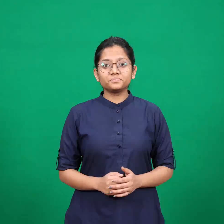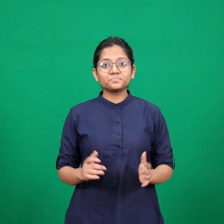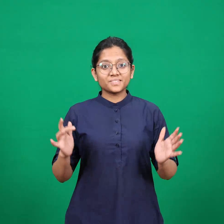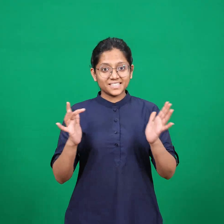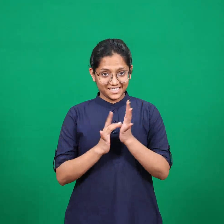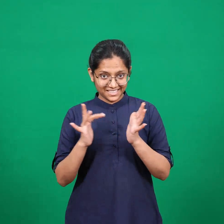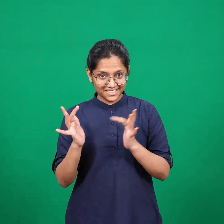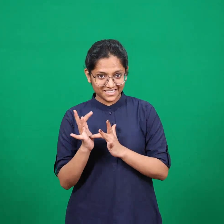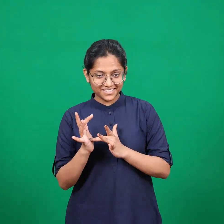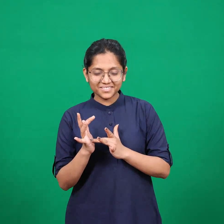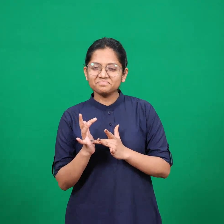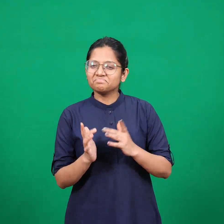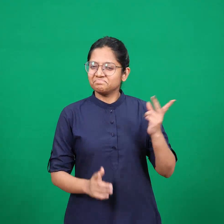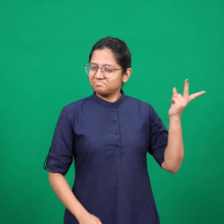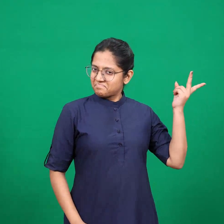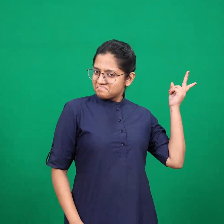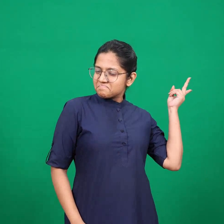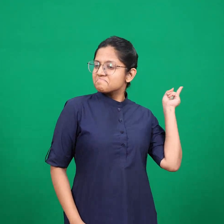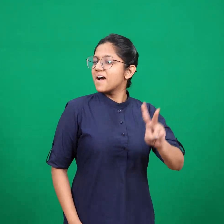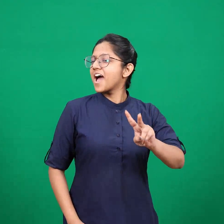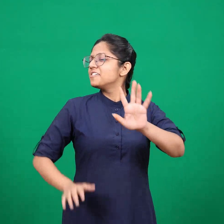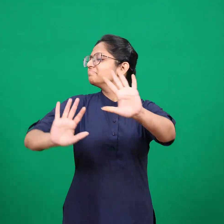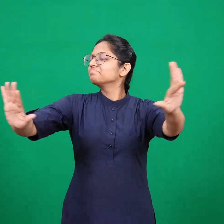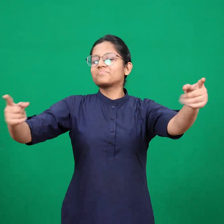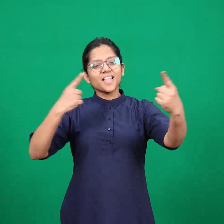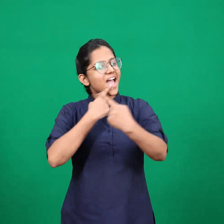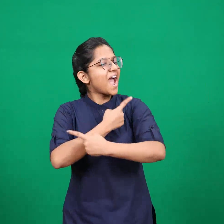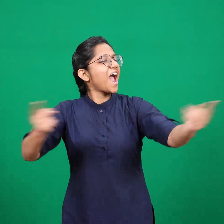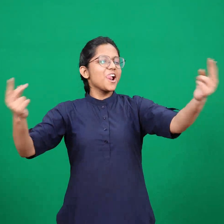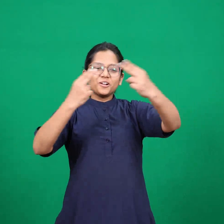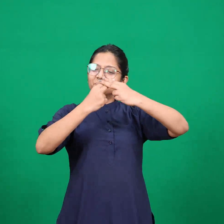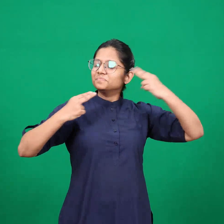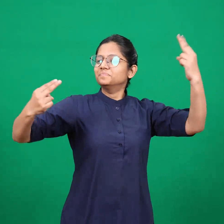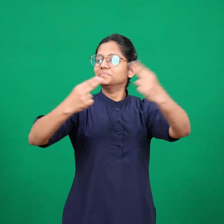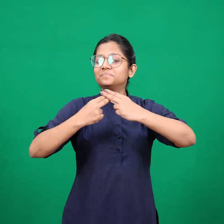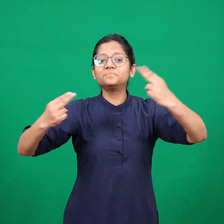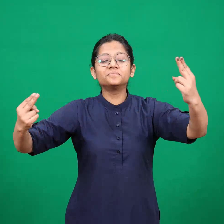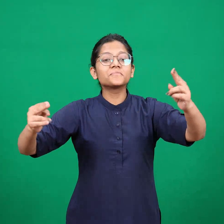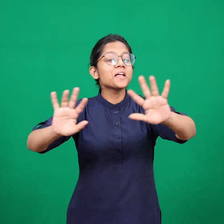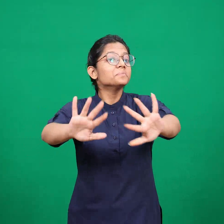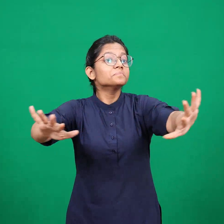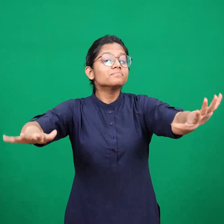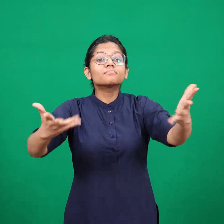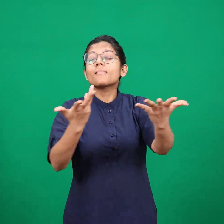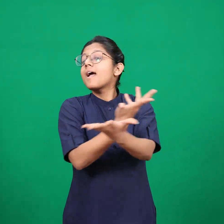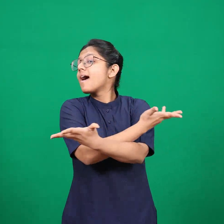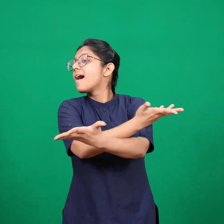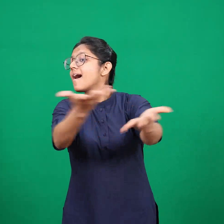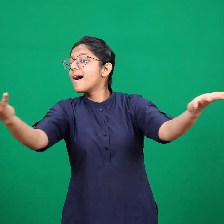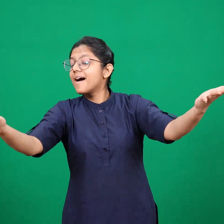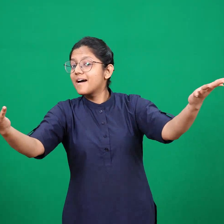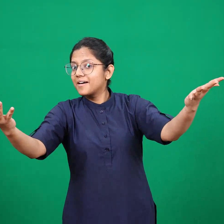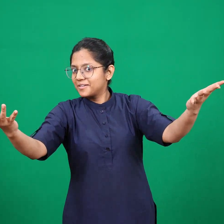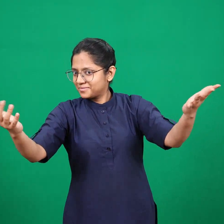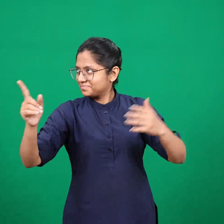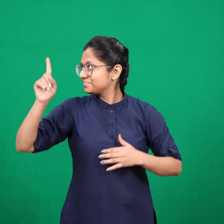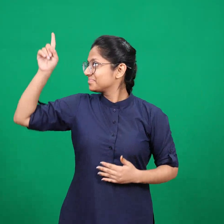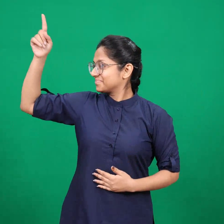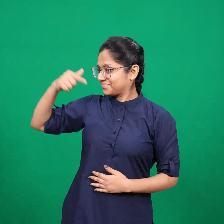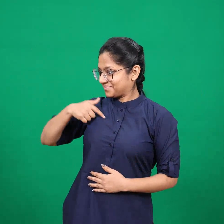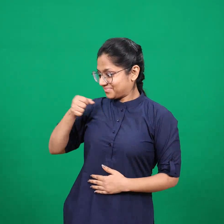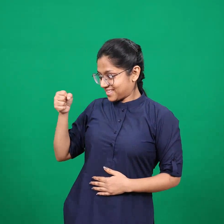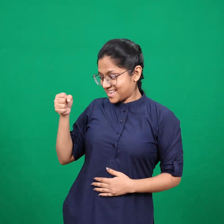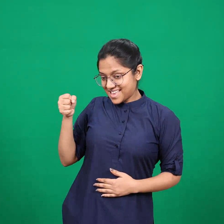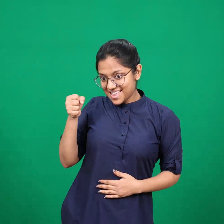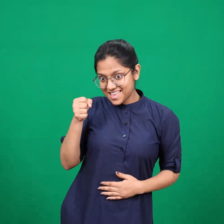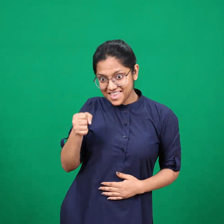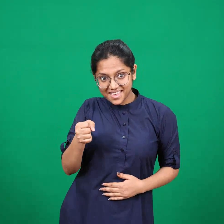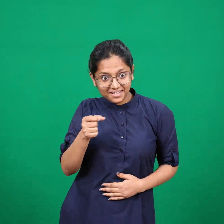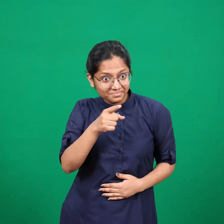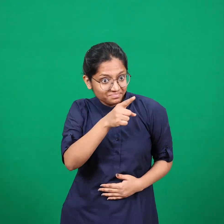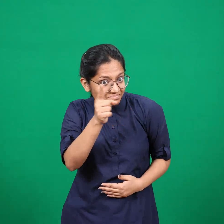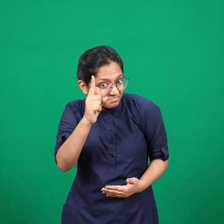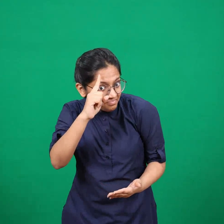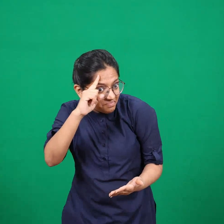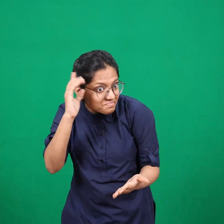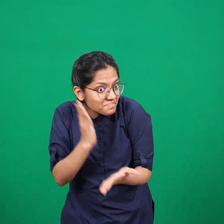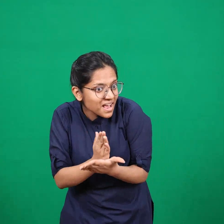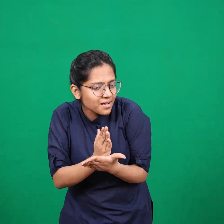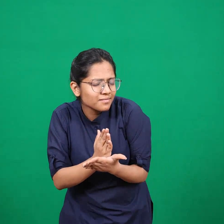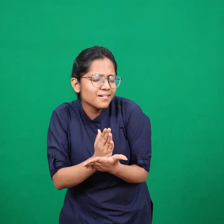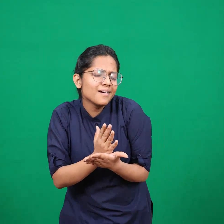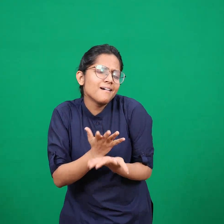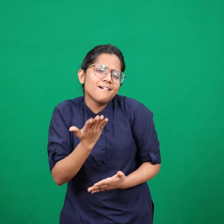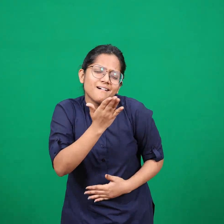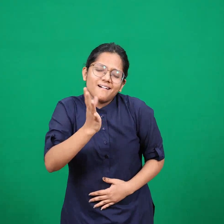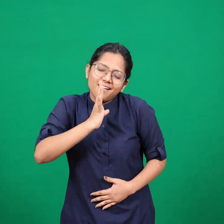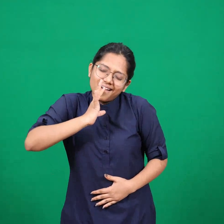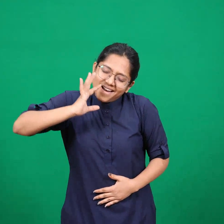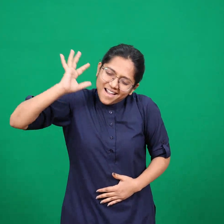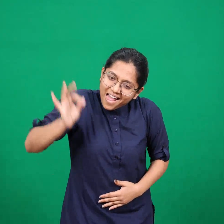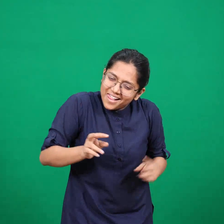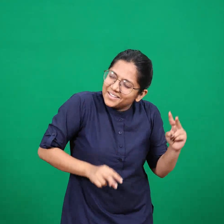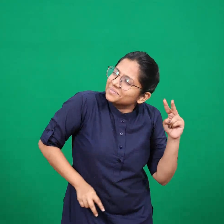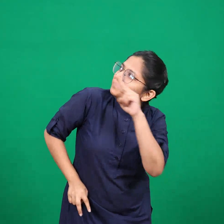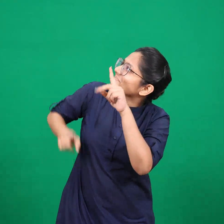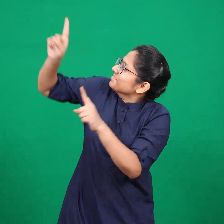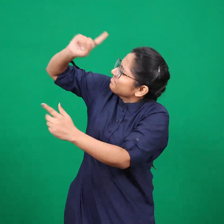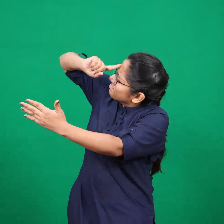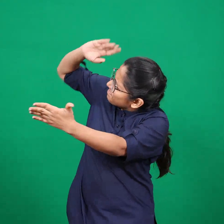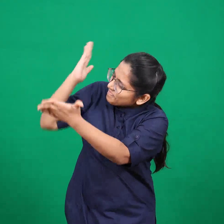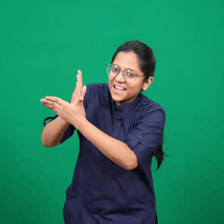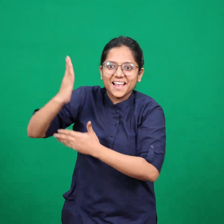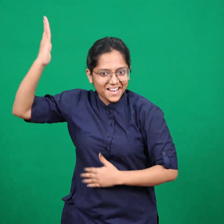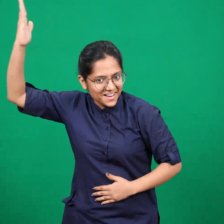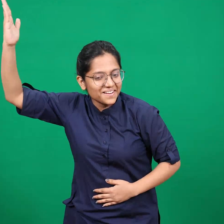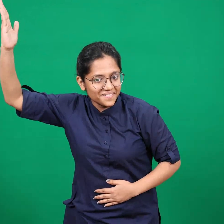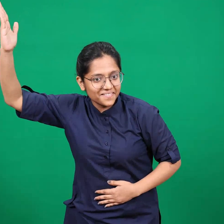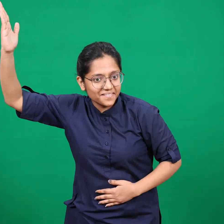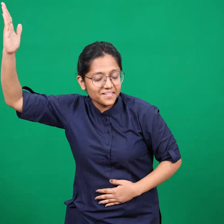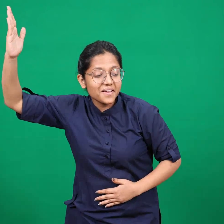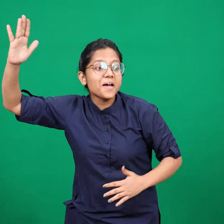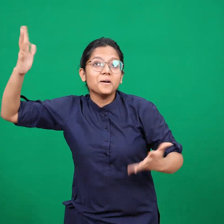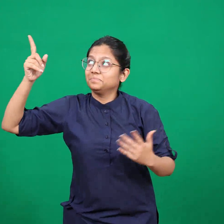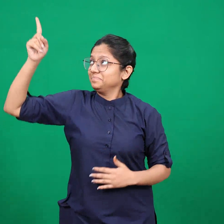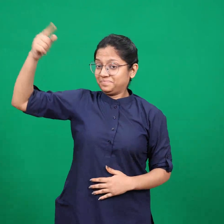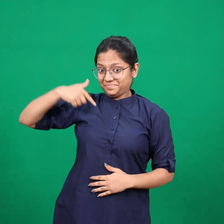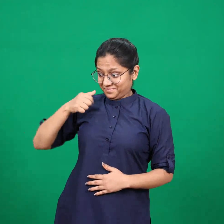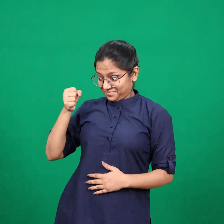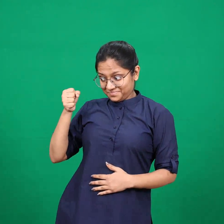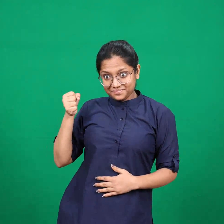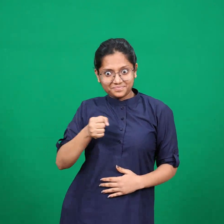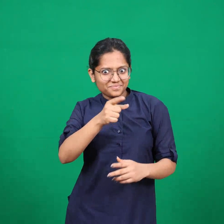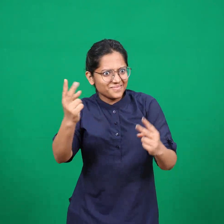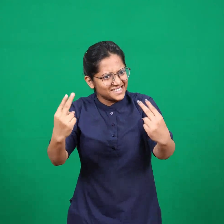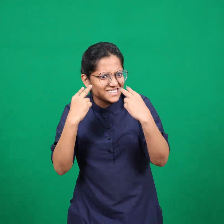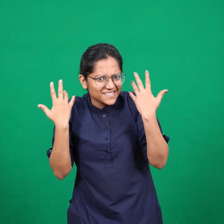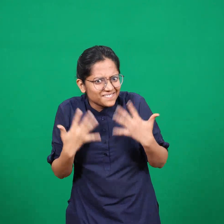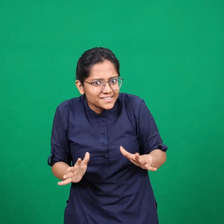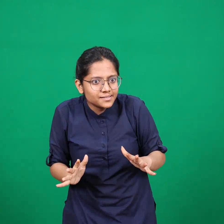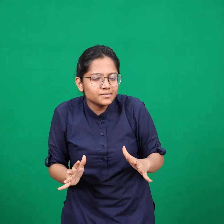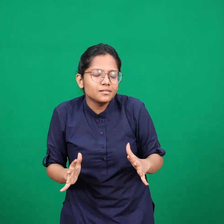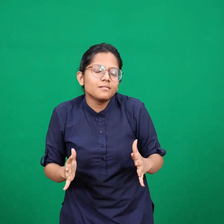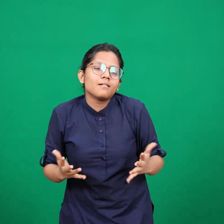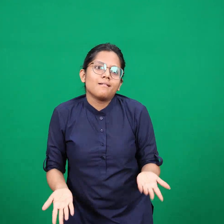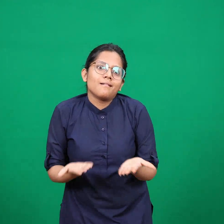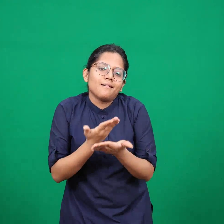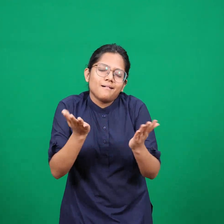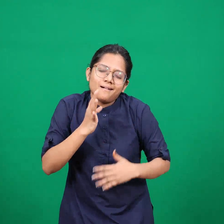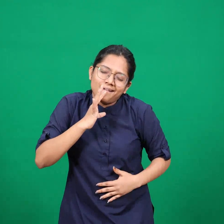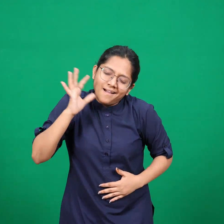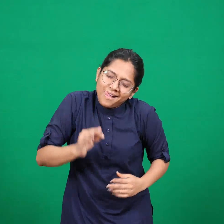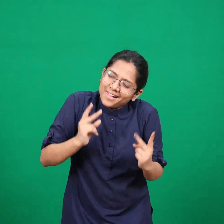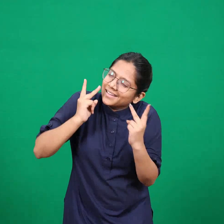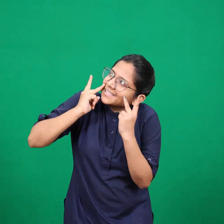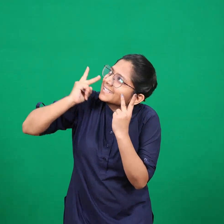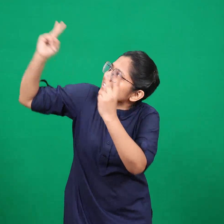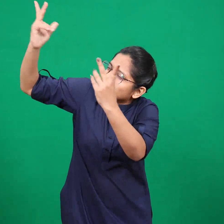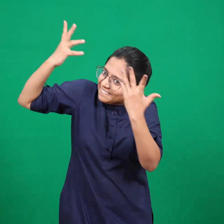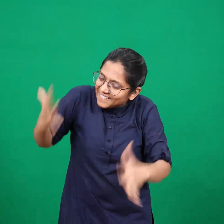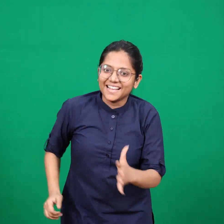Then Jesus cried out, "Whoever believes in Me does not believe in Me alone, but in the One who sent Me.